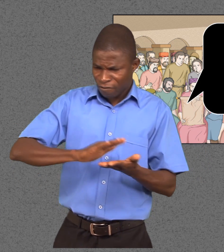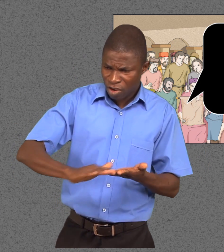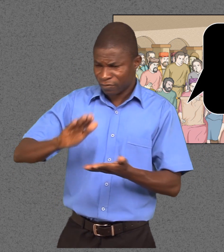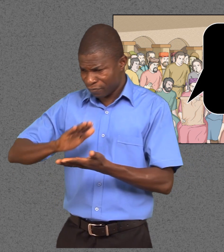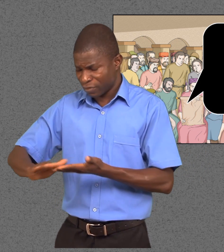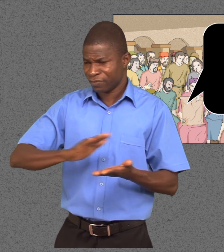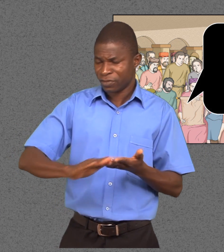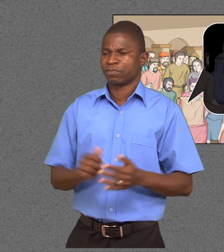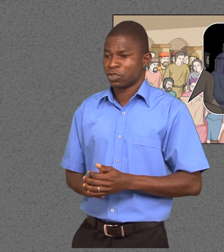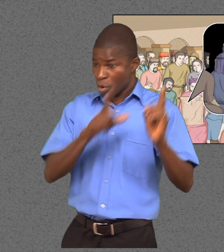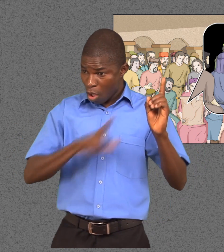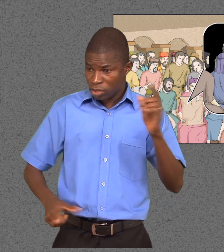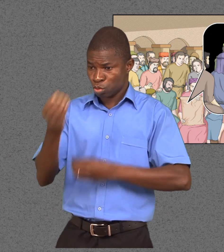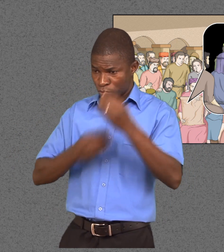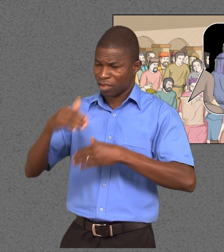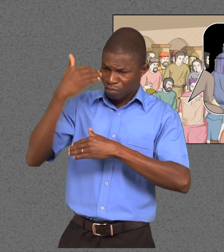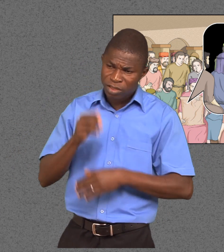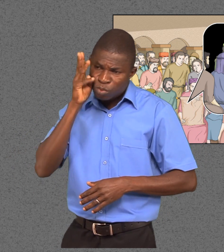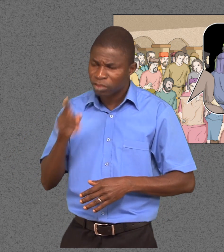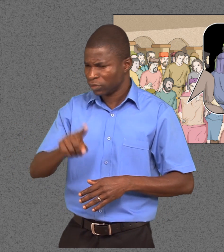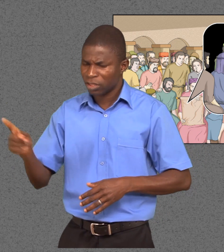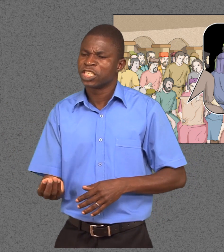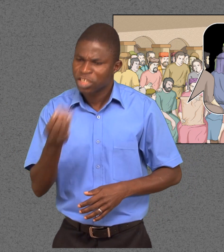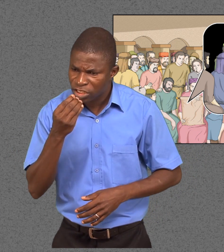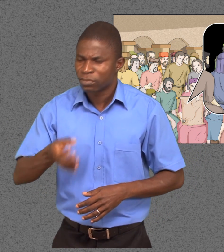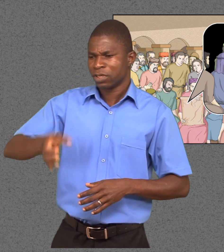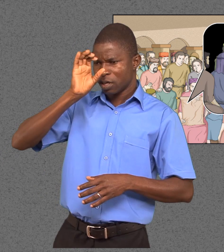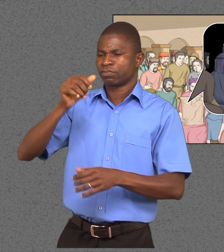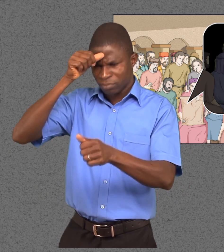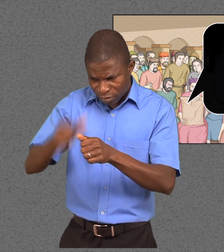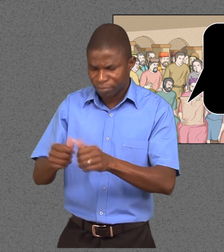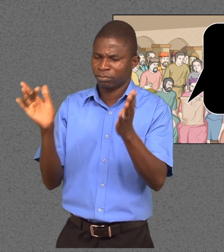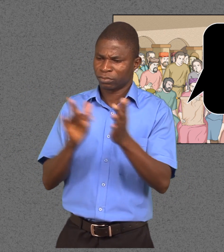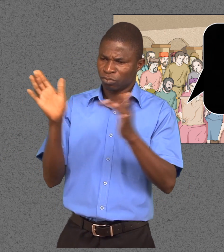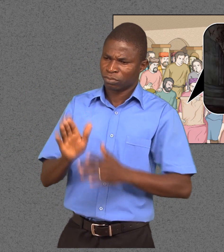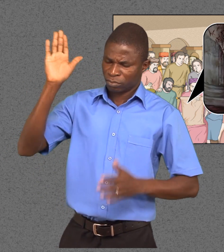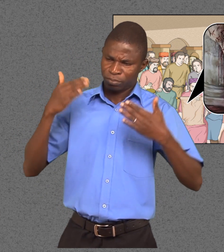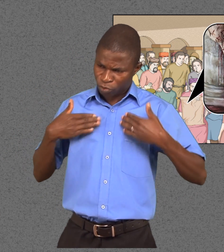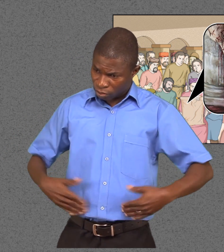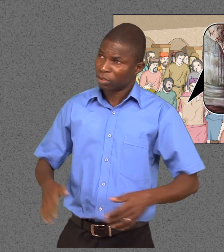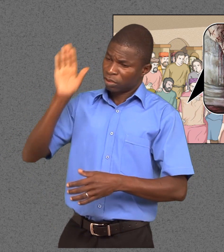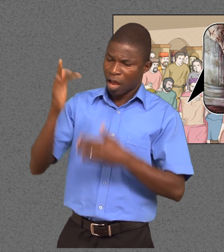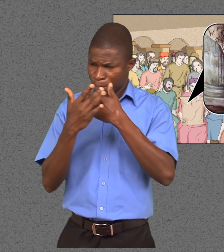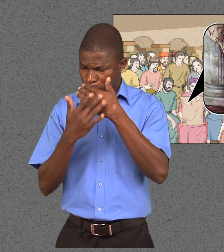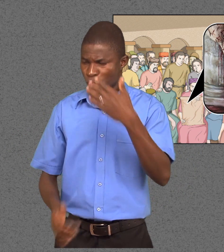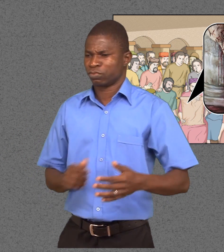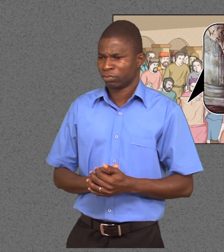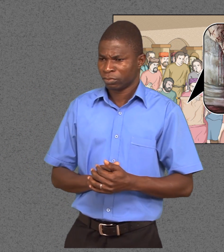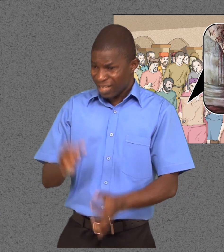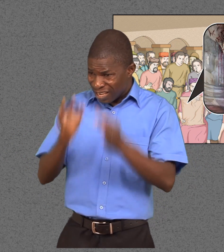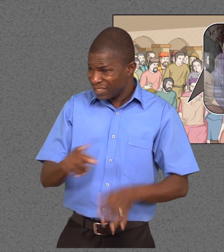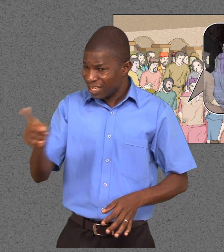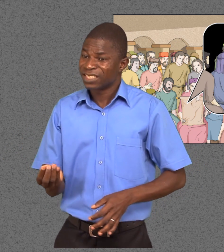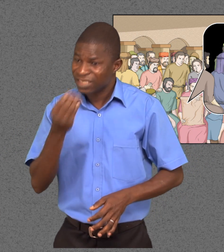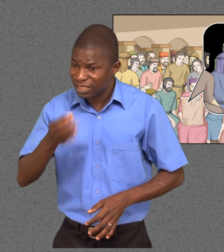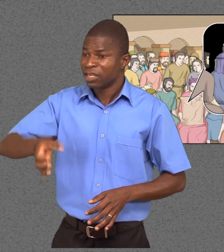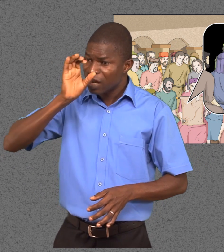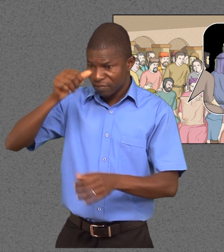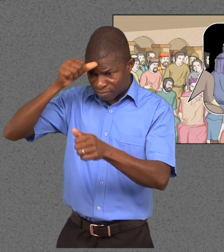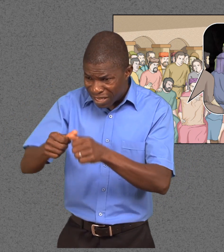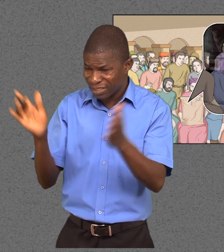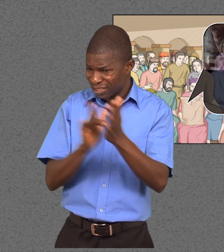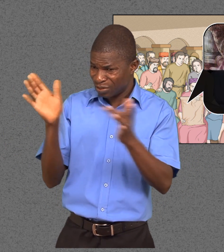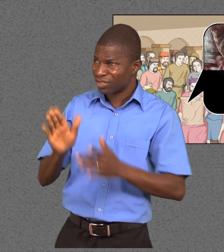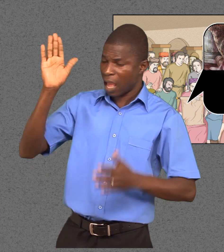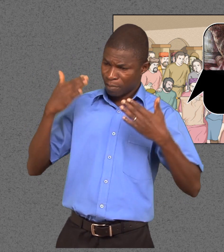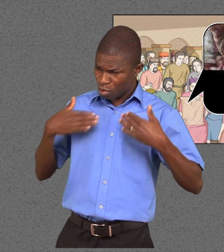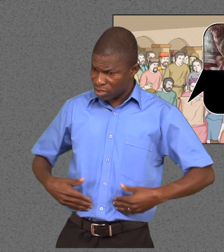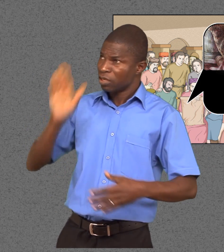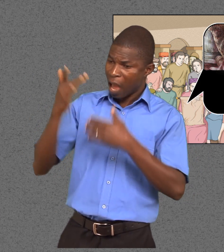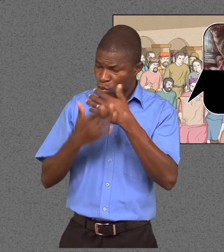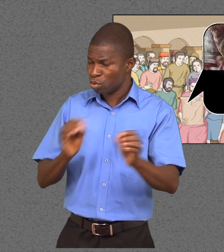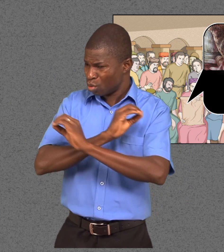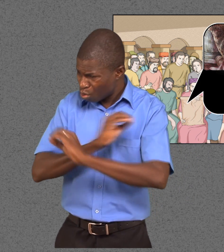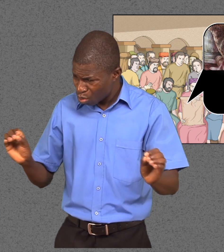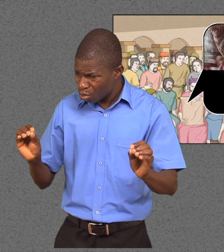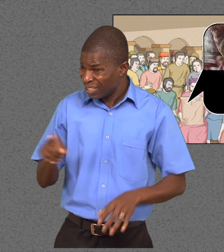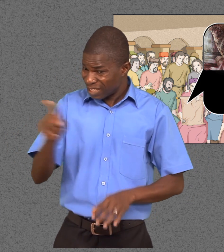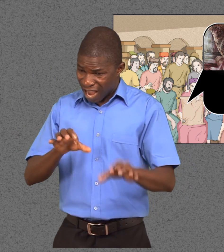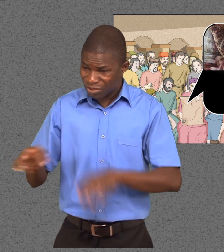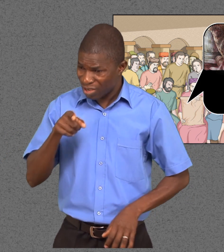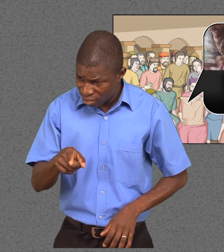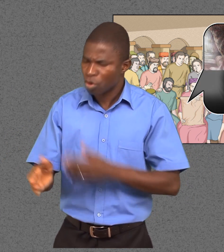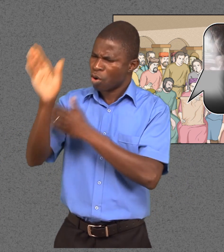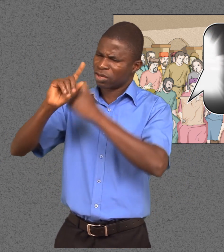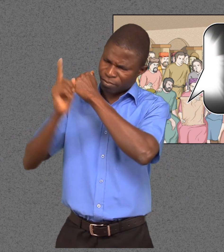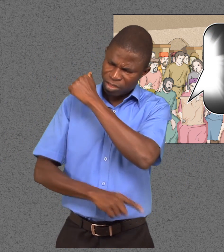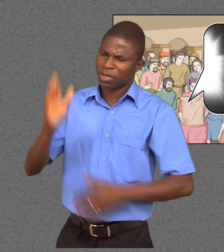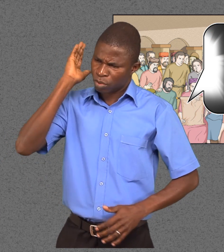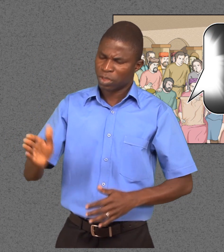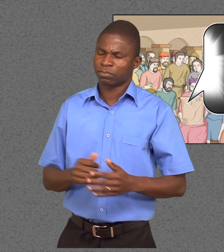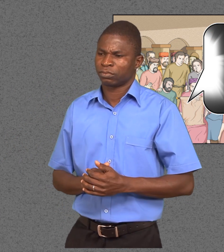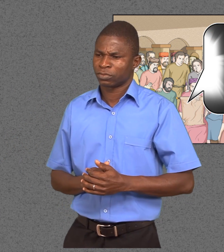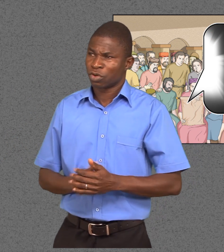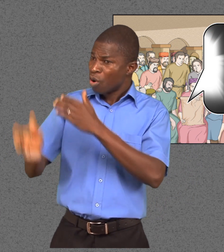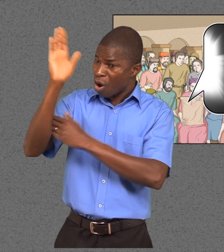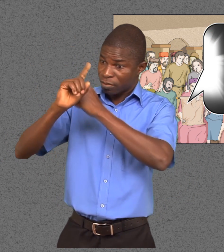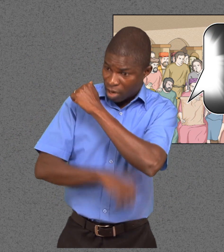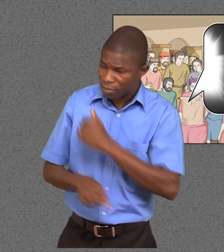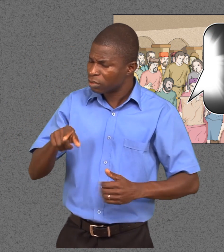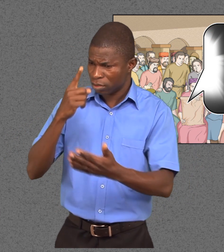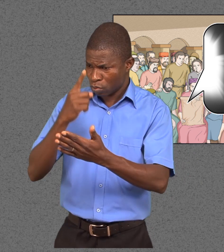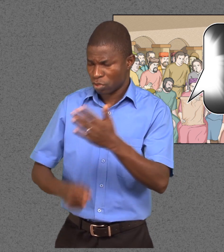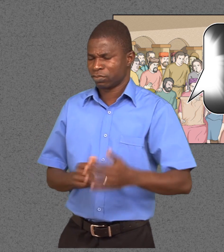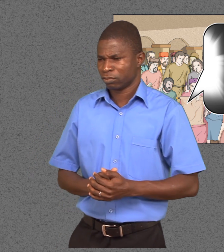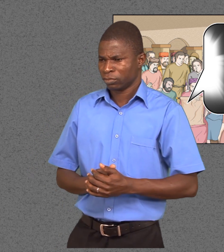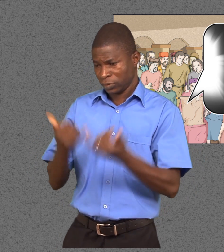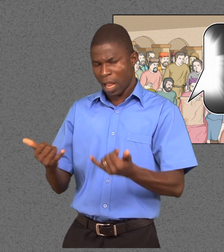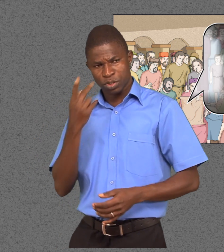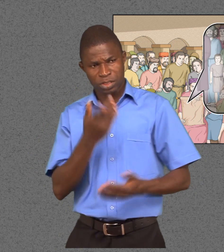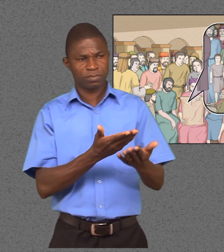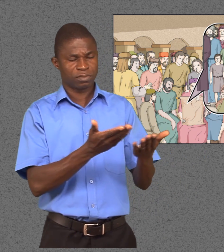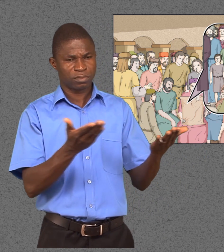For anyone who eats and drinks without recognizing the body eats and drinks judgment on himself.